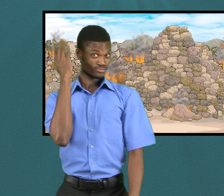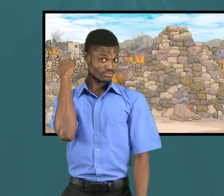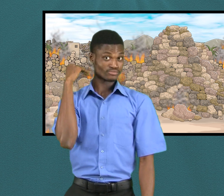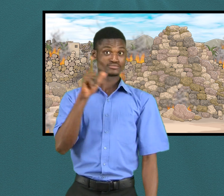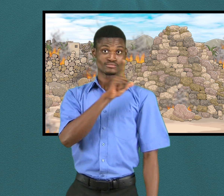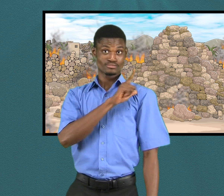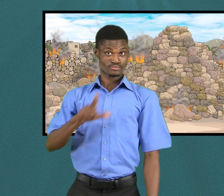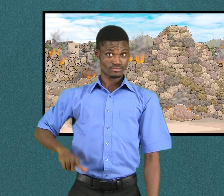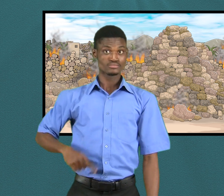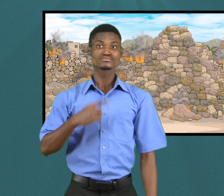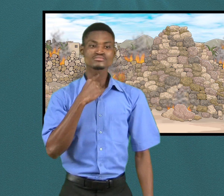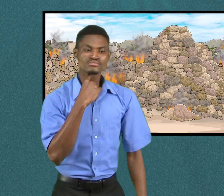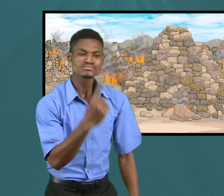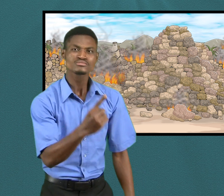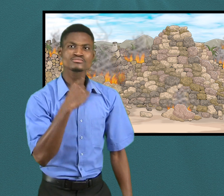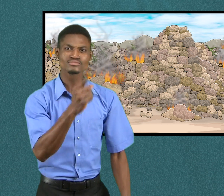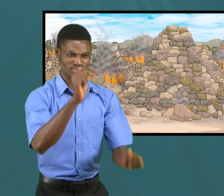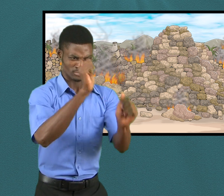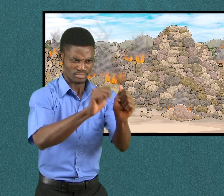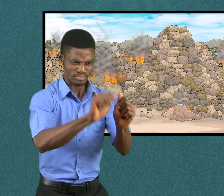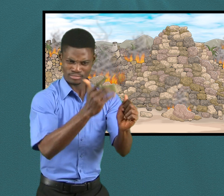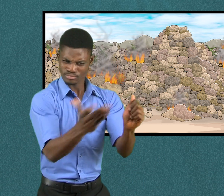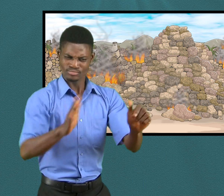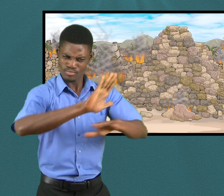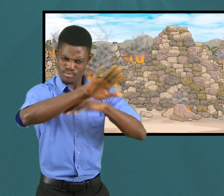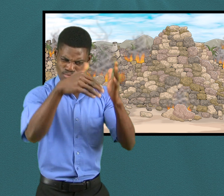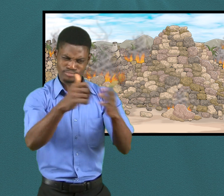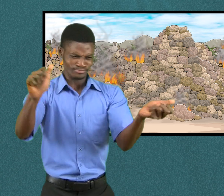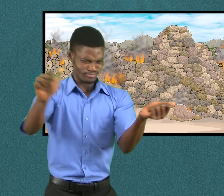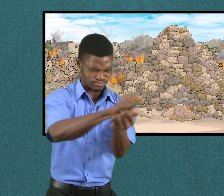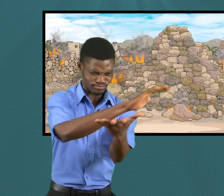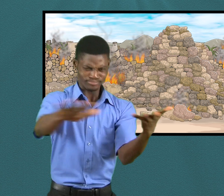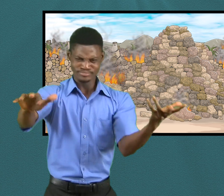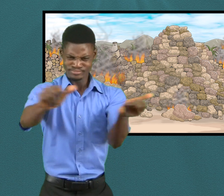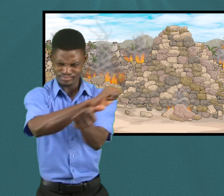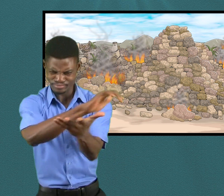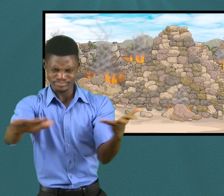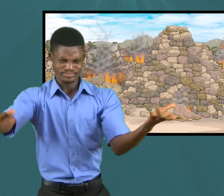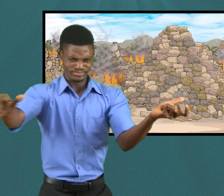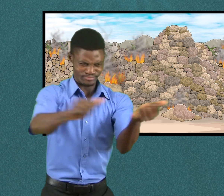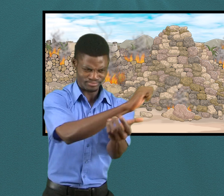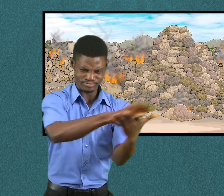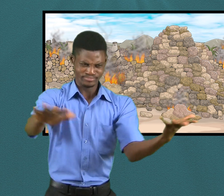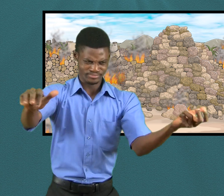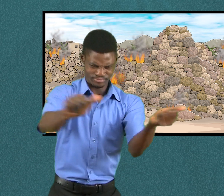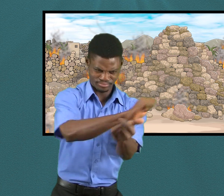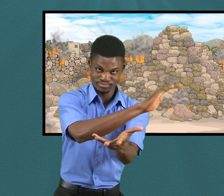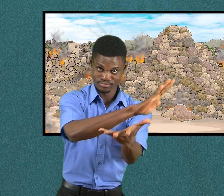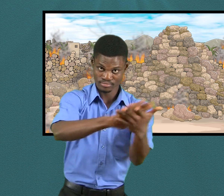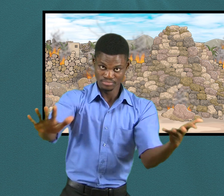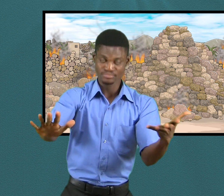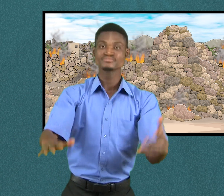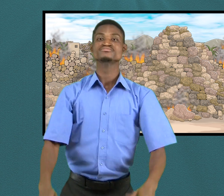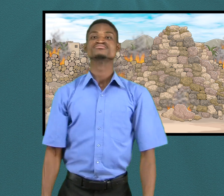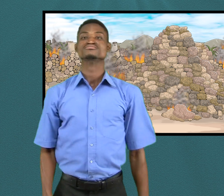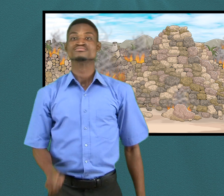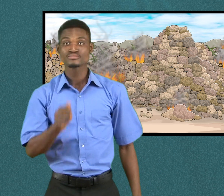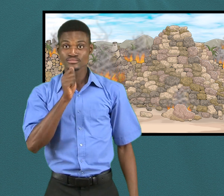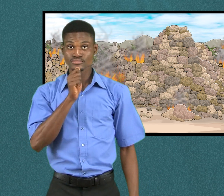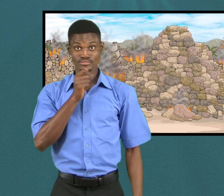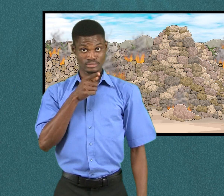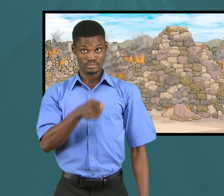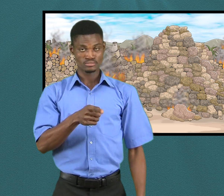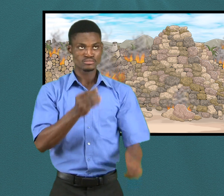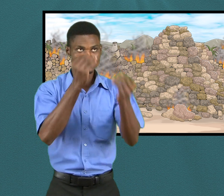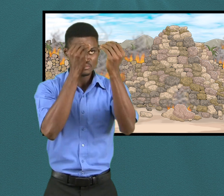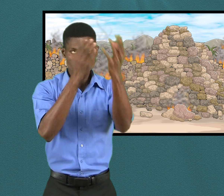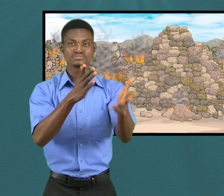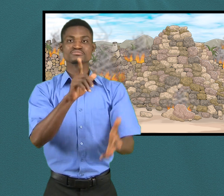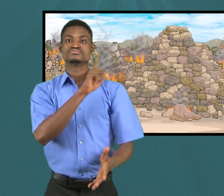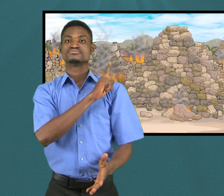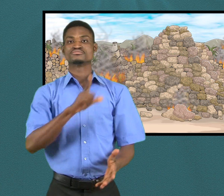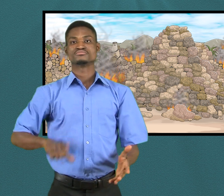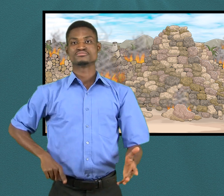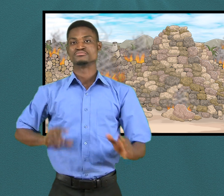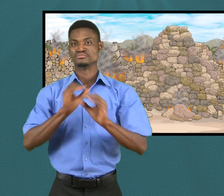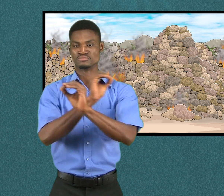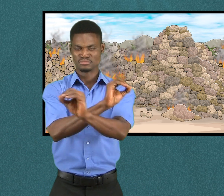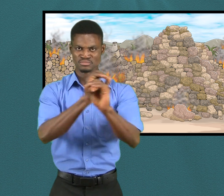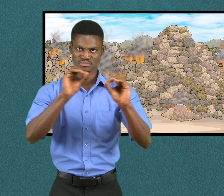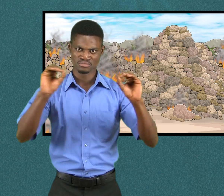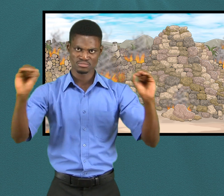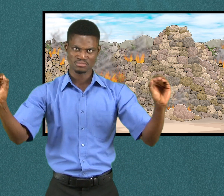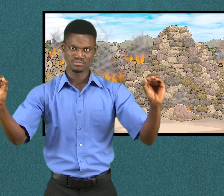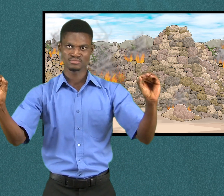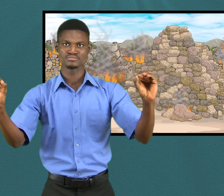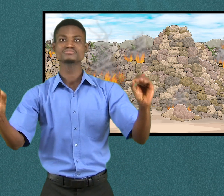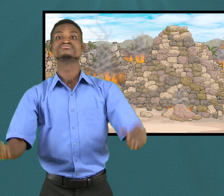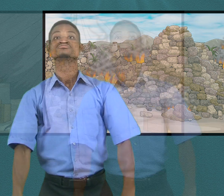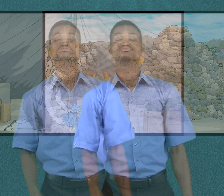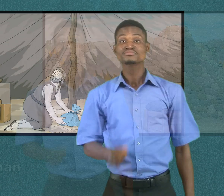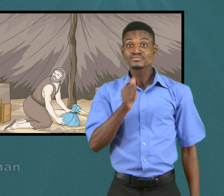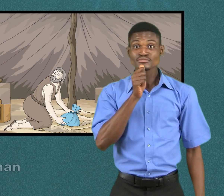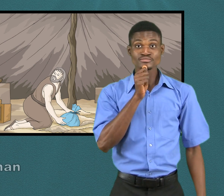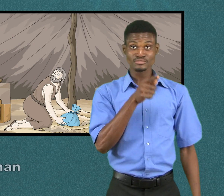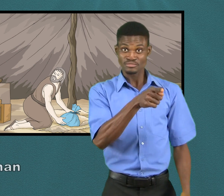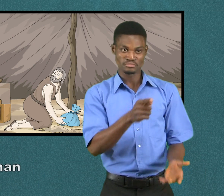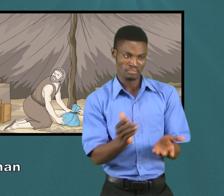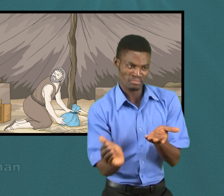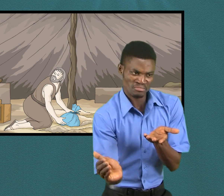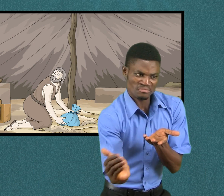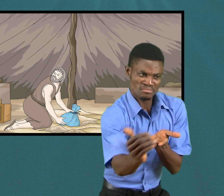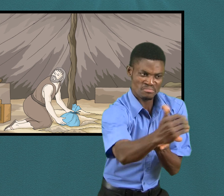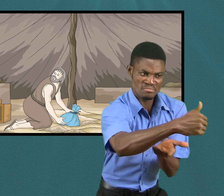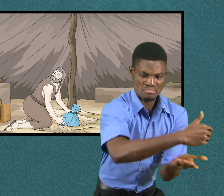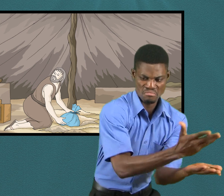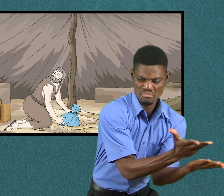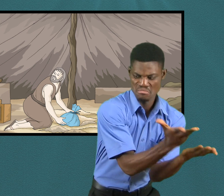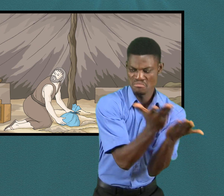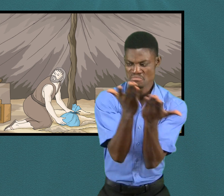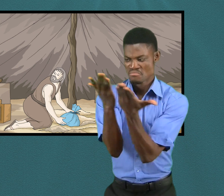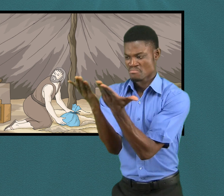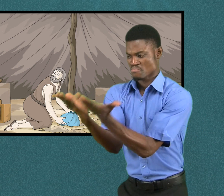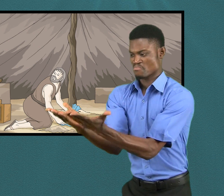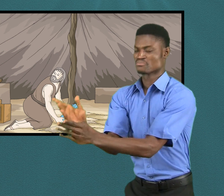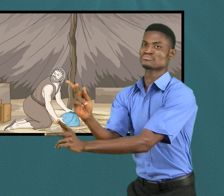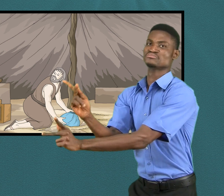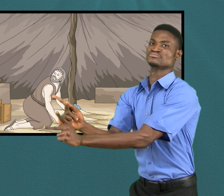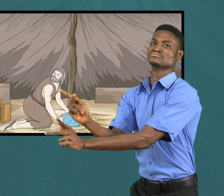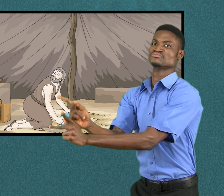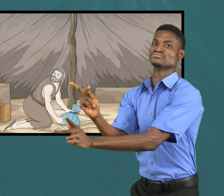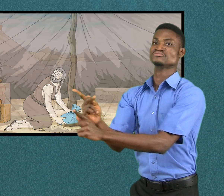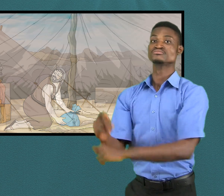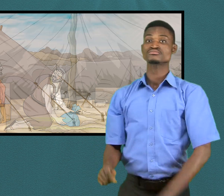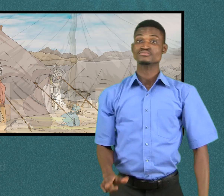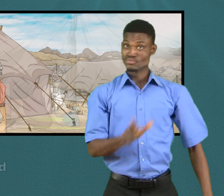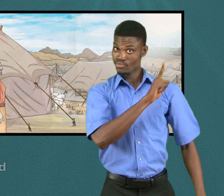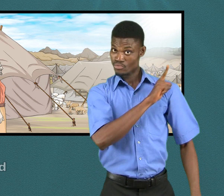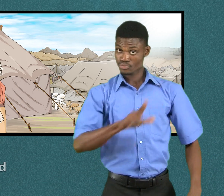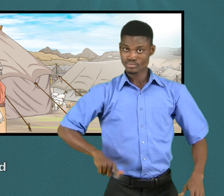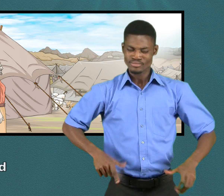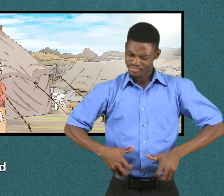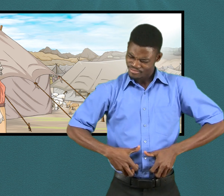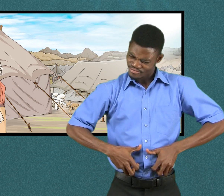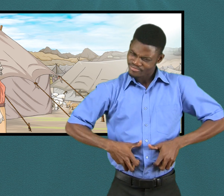Achan son of Carmi, the son of Zabdi, the son of Zerah, of the tribe of Judah, took some of what was set apart.